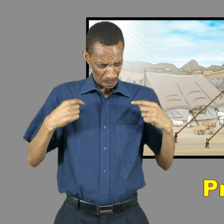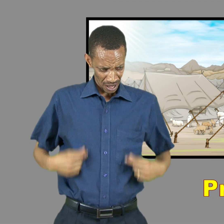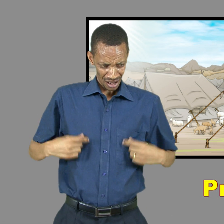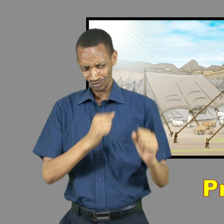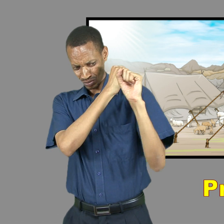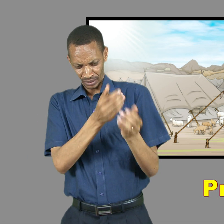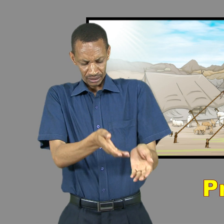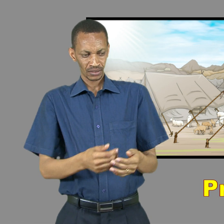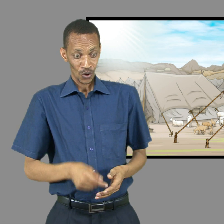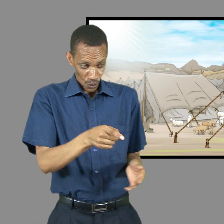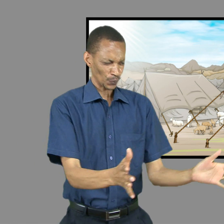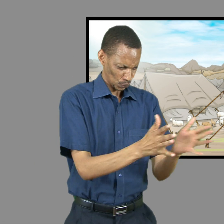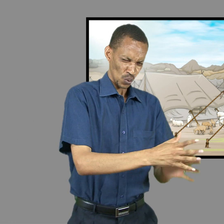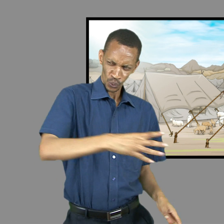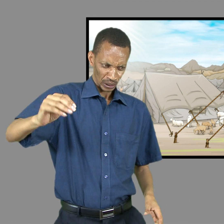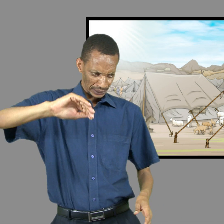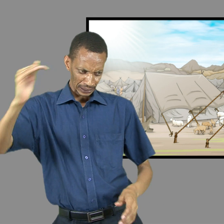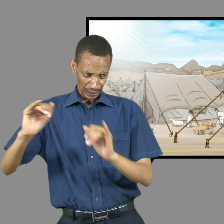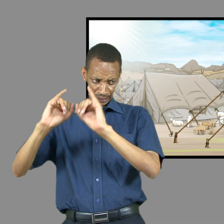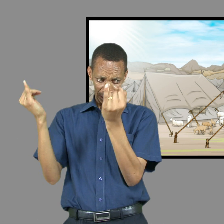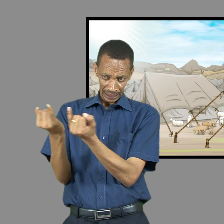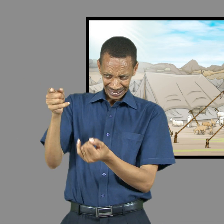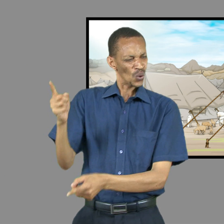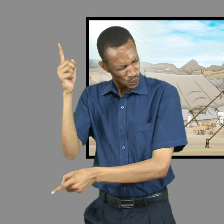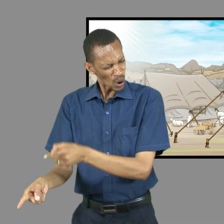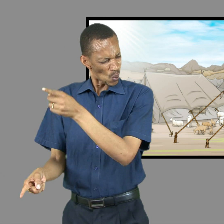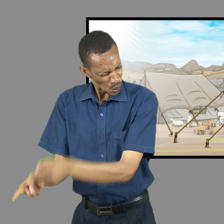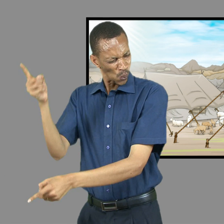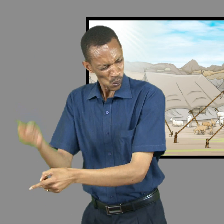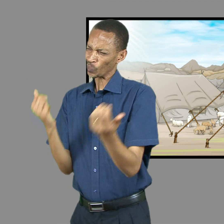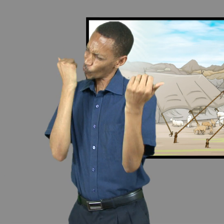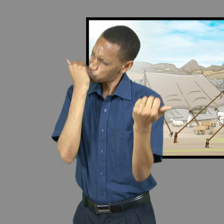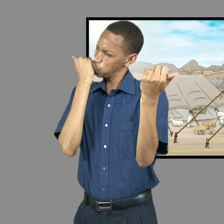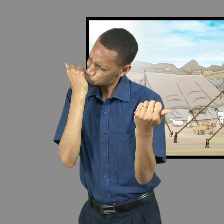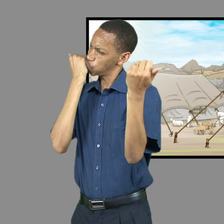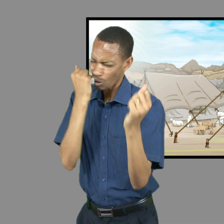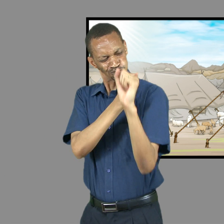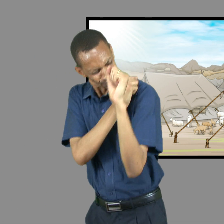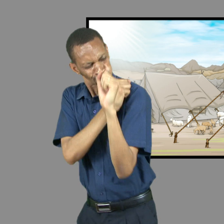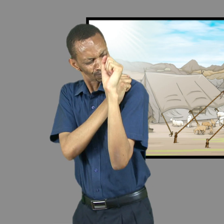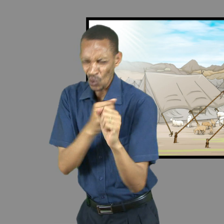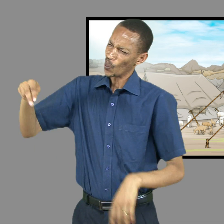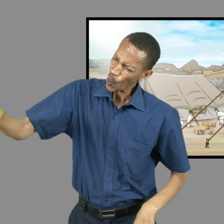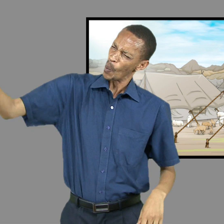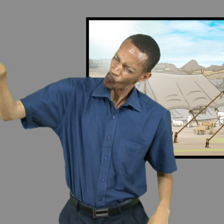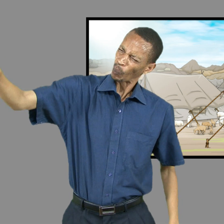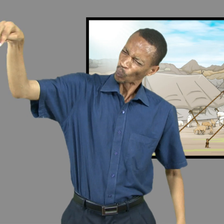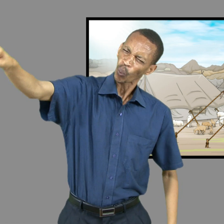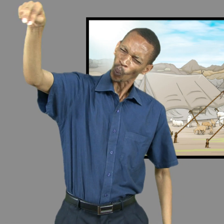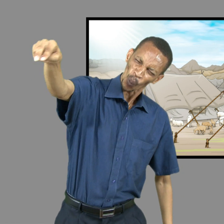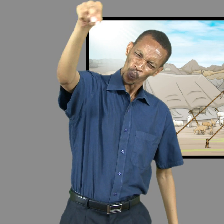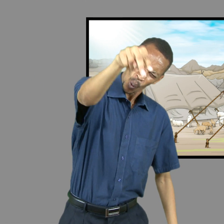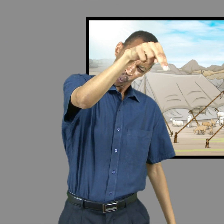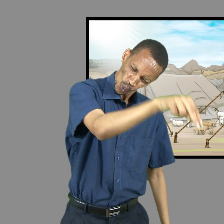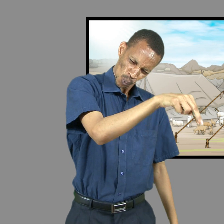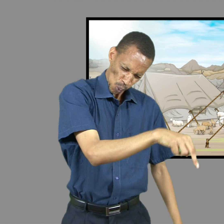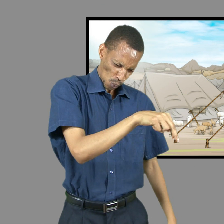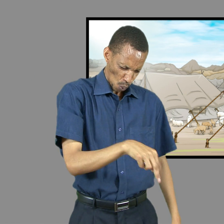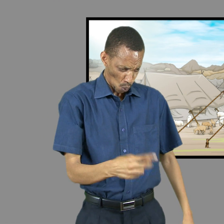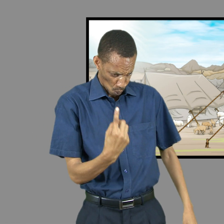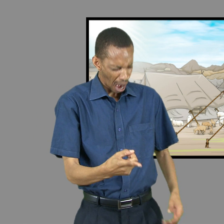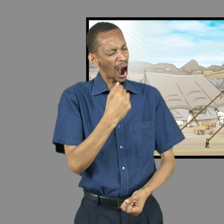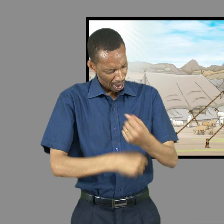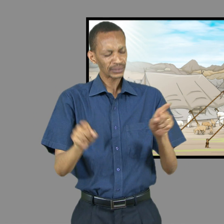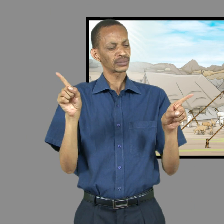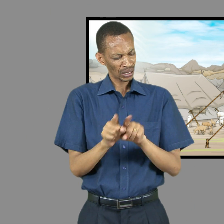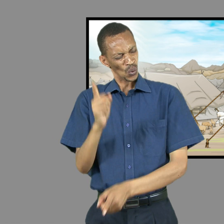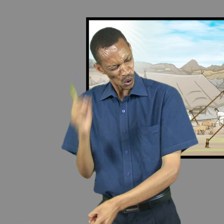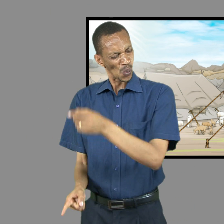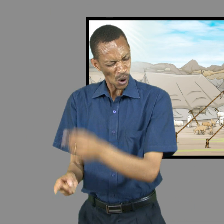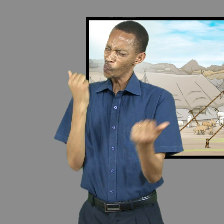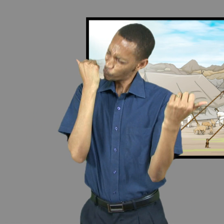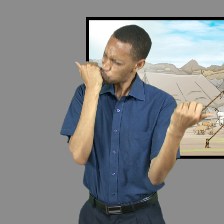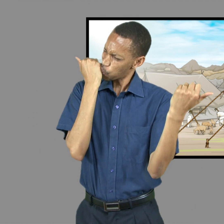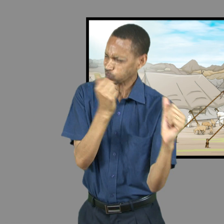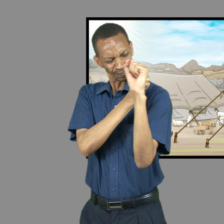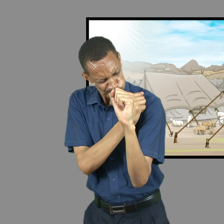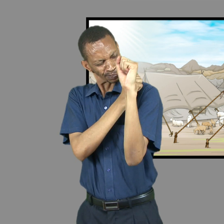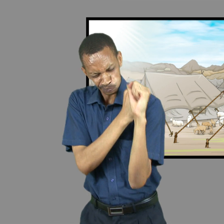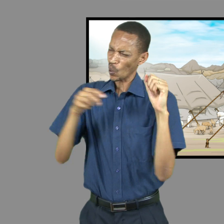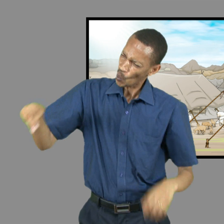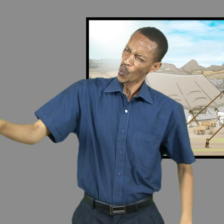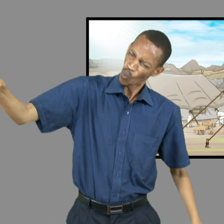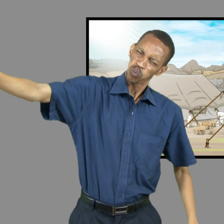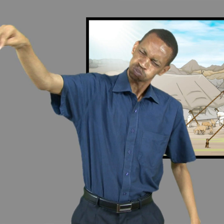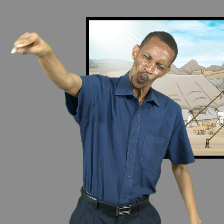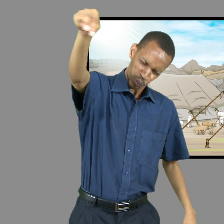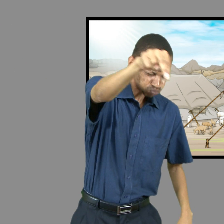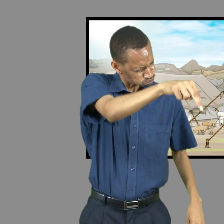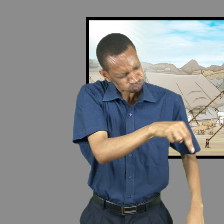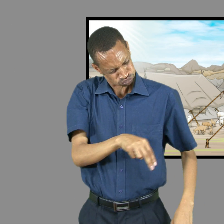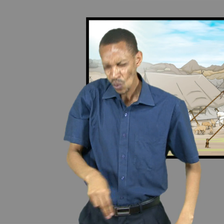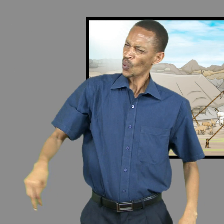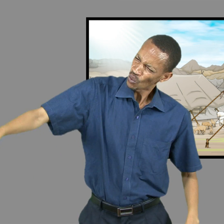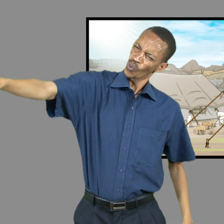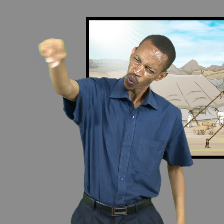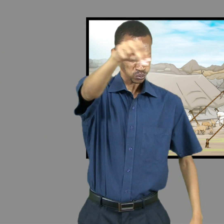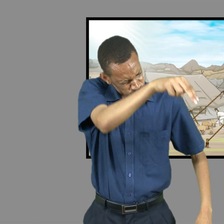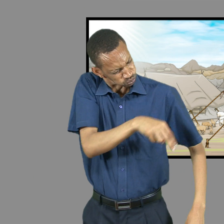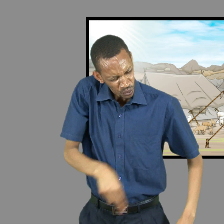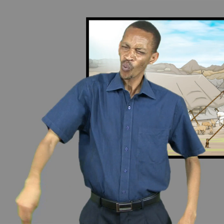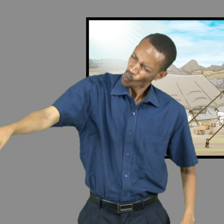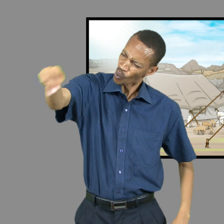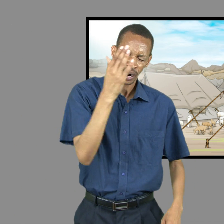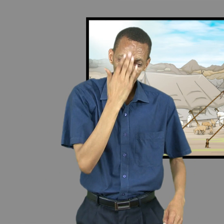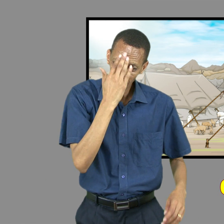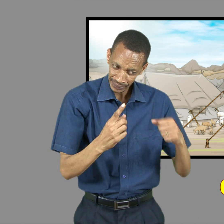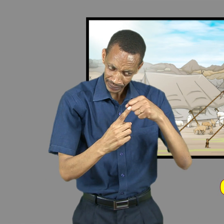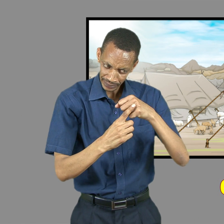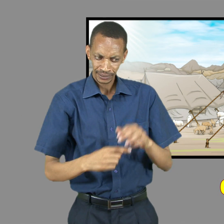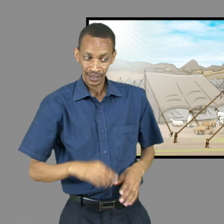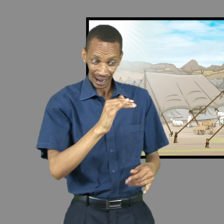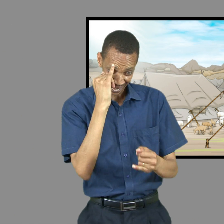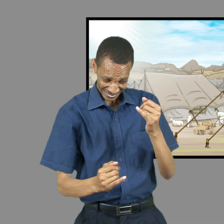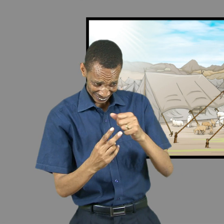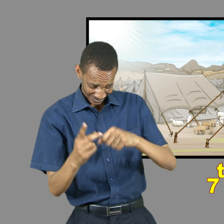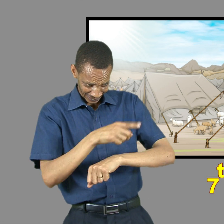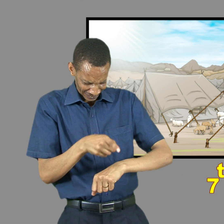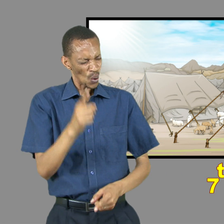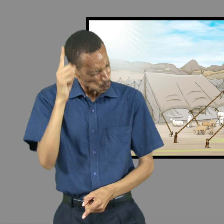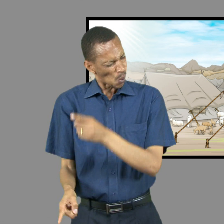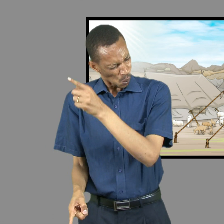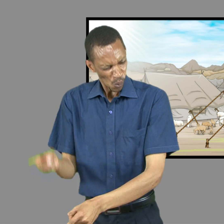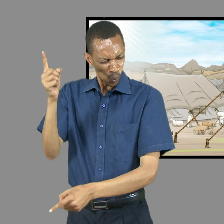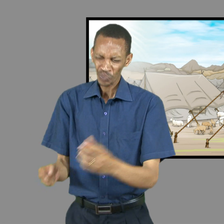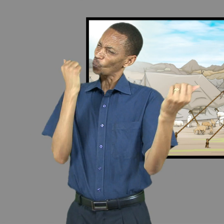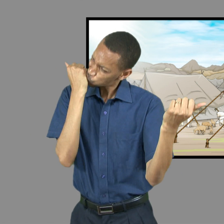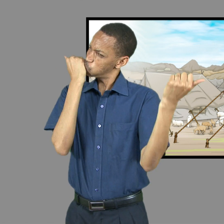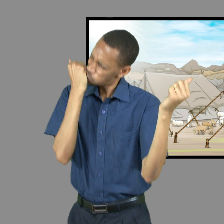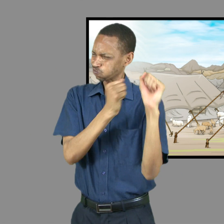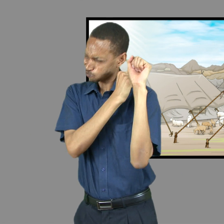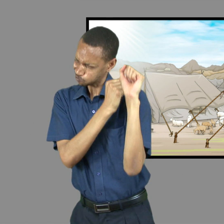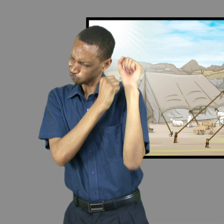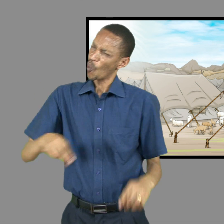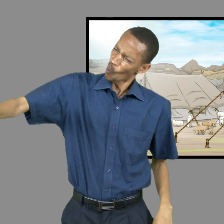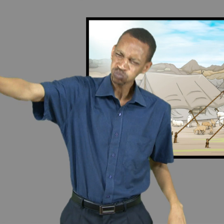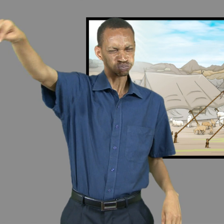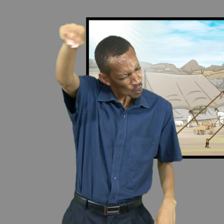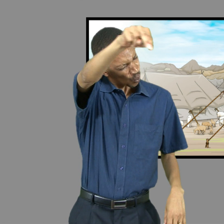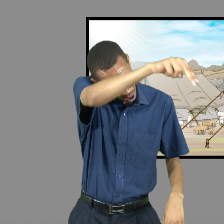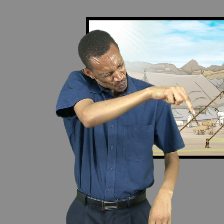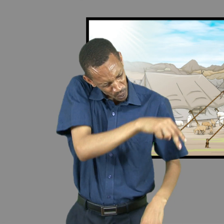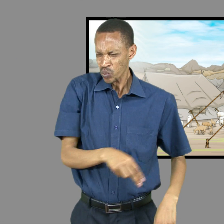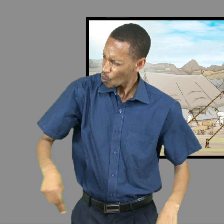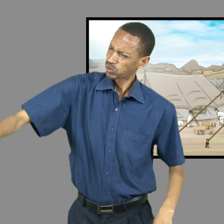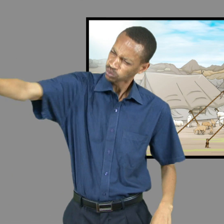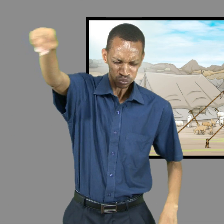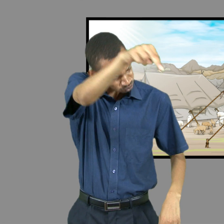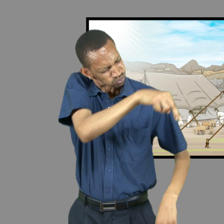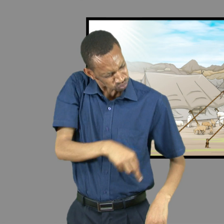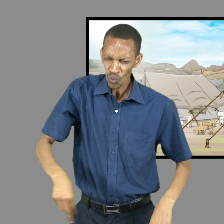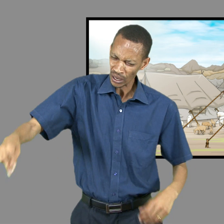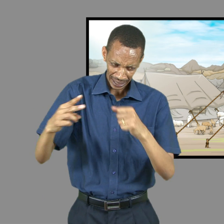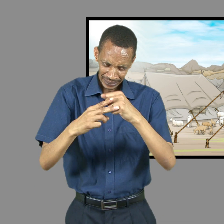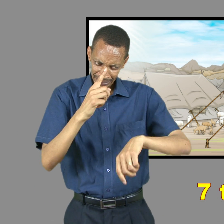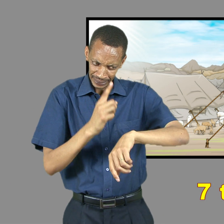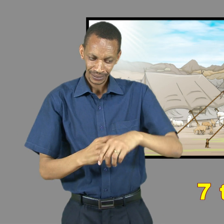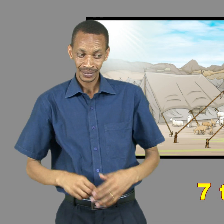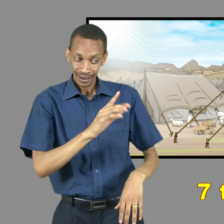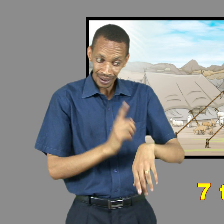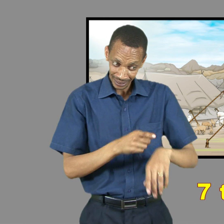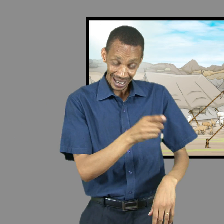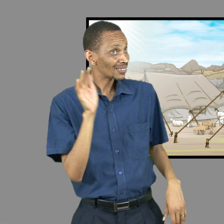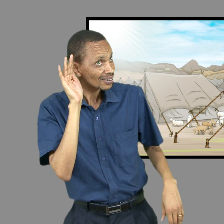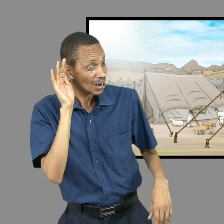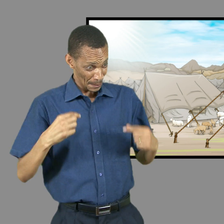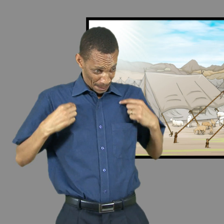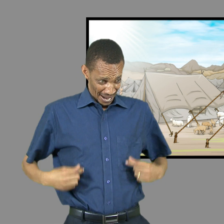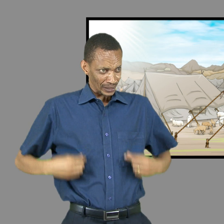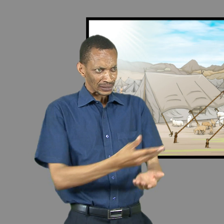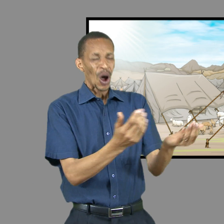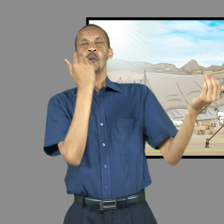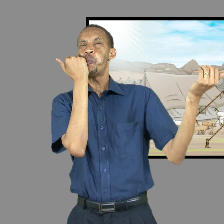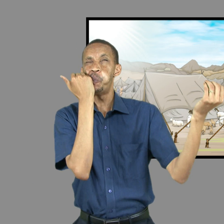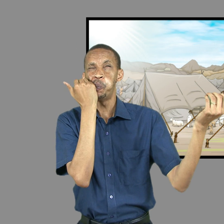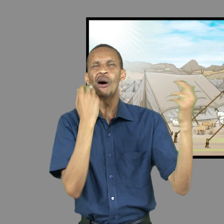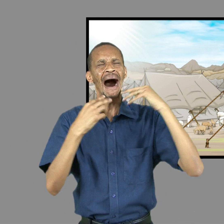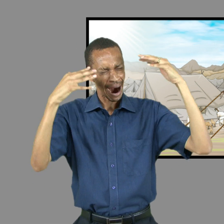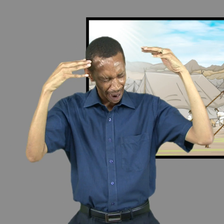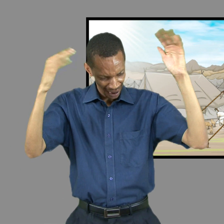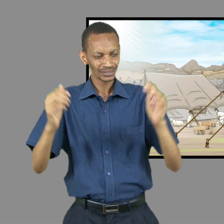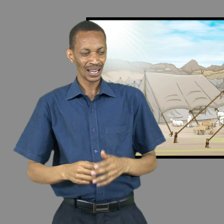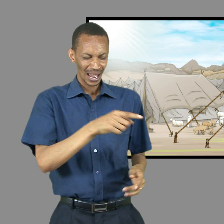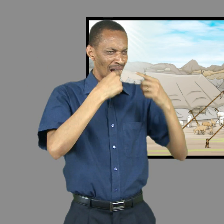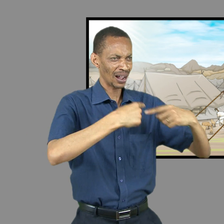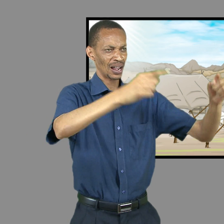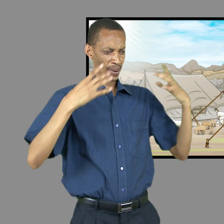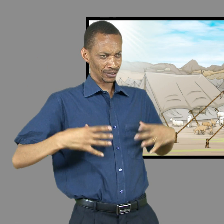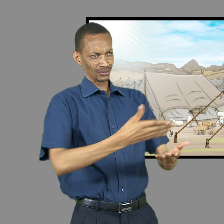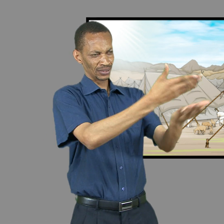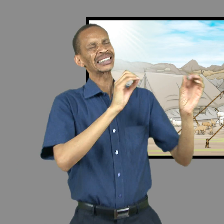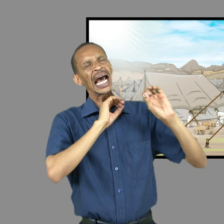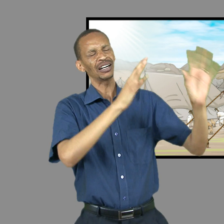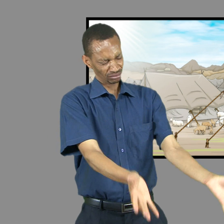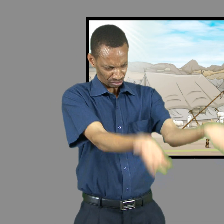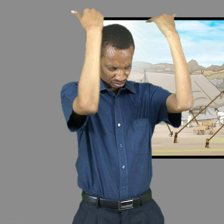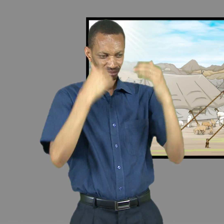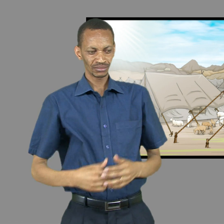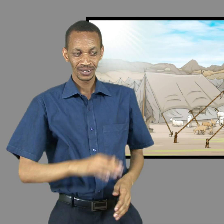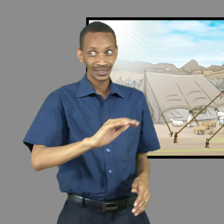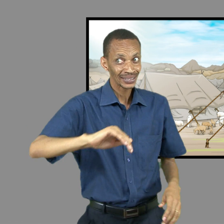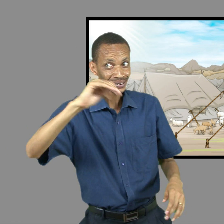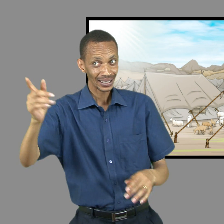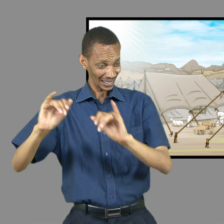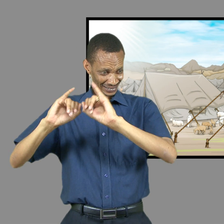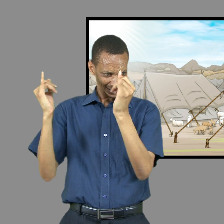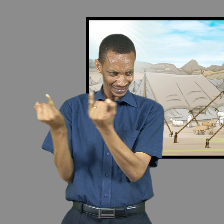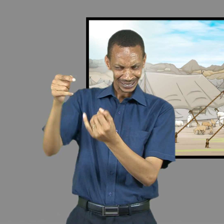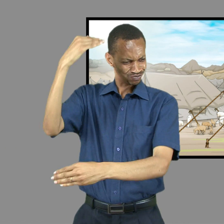Have seven priests carry seven rams’ horns in front of the ark. Then on the seventh day, march around the city seven times, while the priests blow the horns. And when there is a long blast of the ram’s horn and you hear its sound, have all the people give a mighty shout.